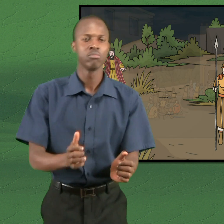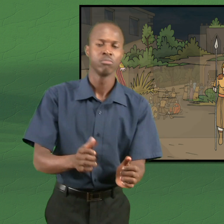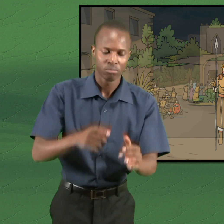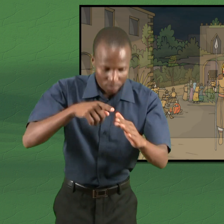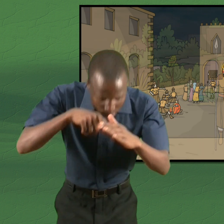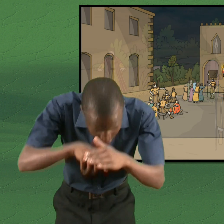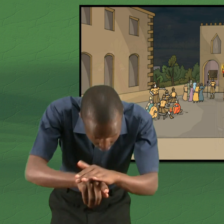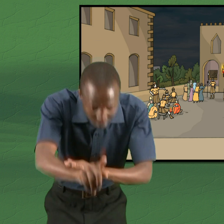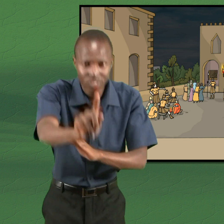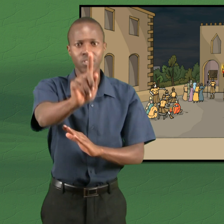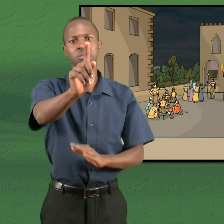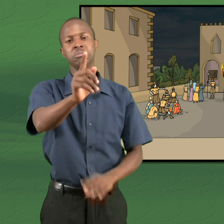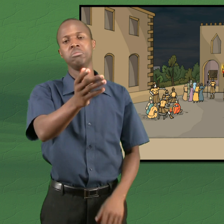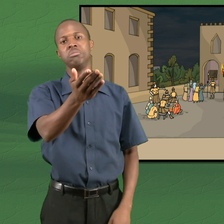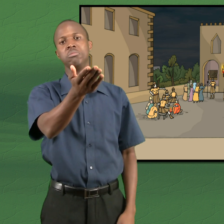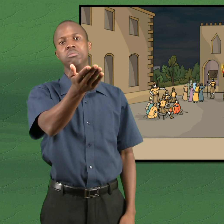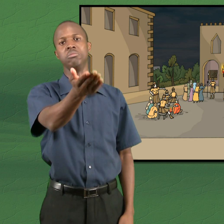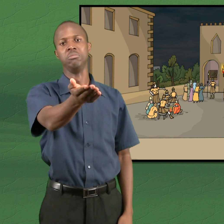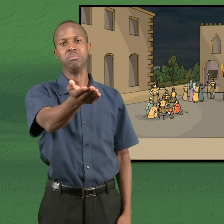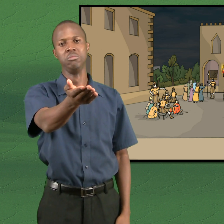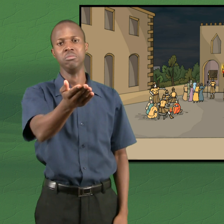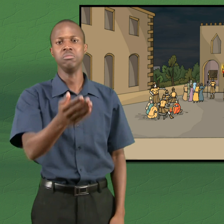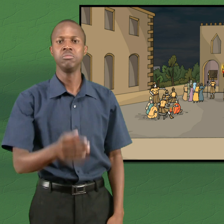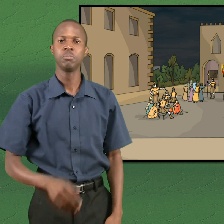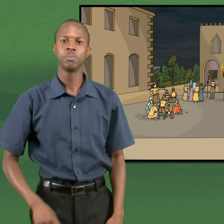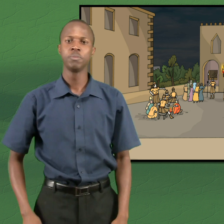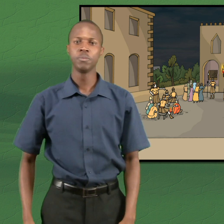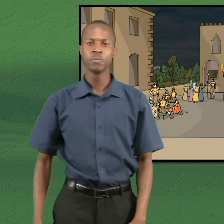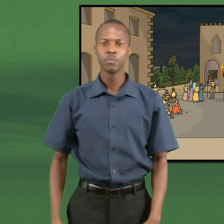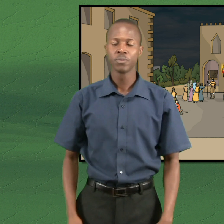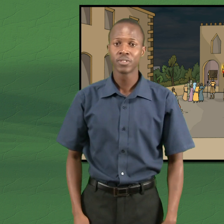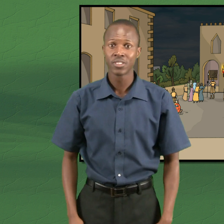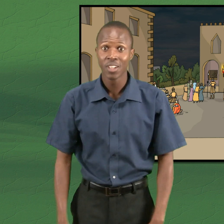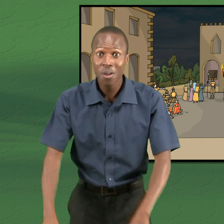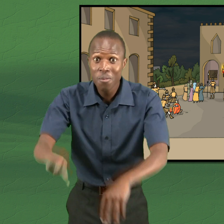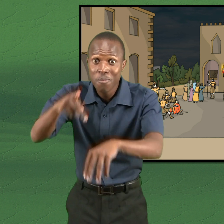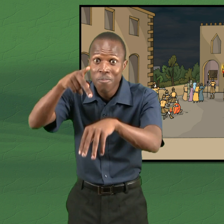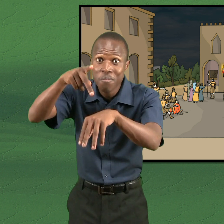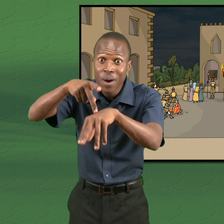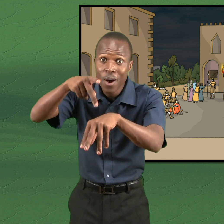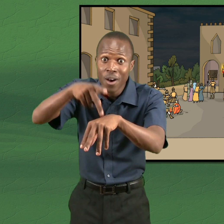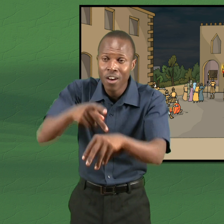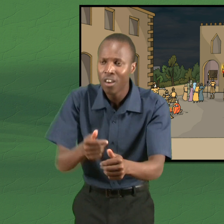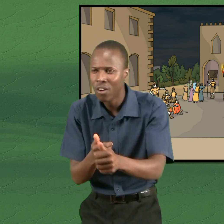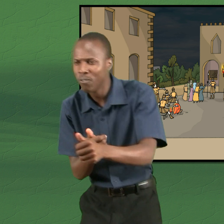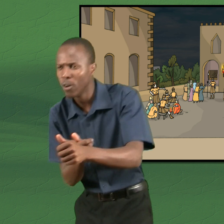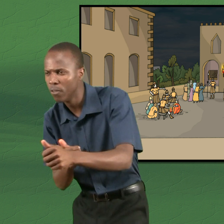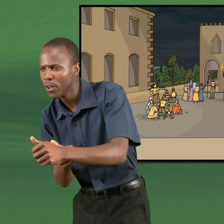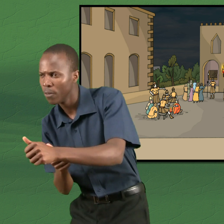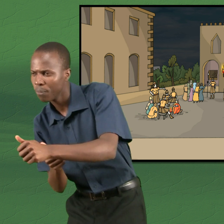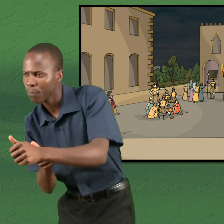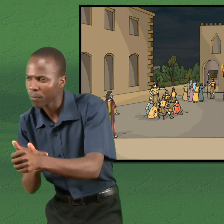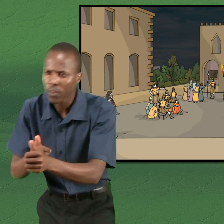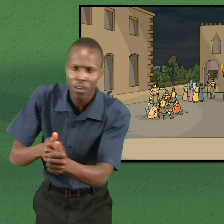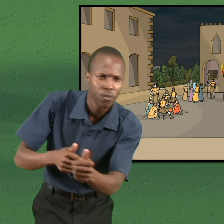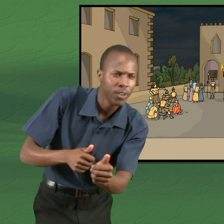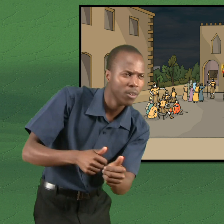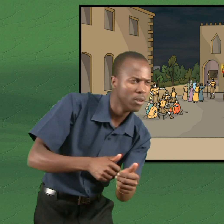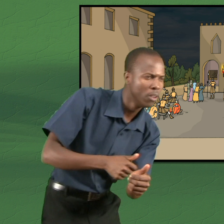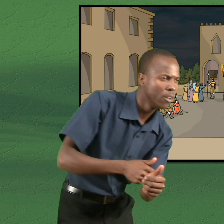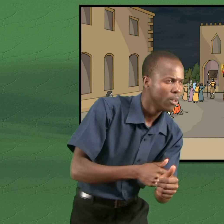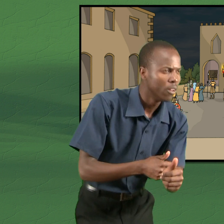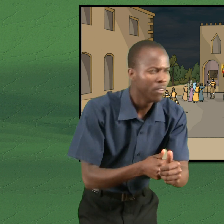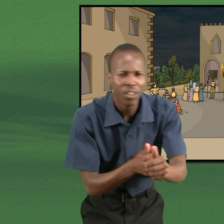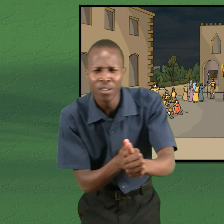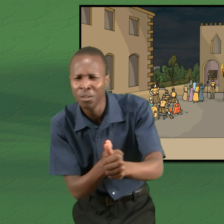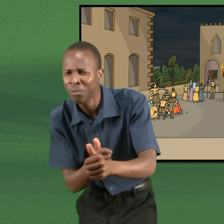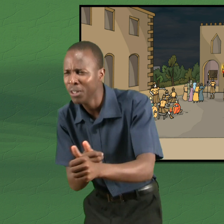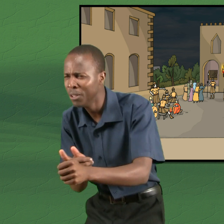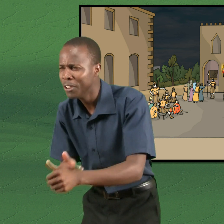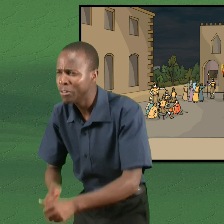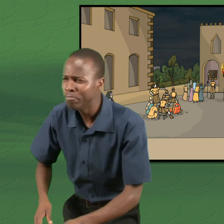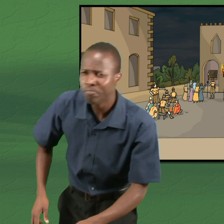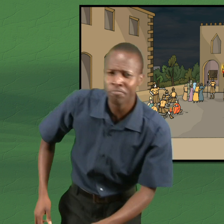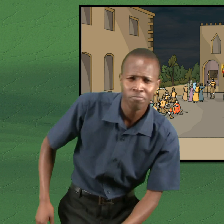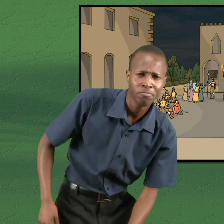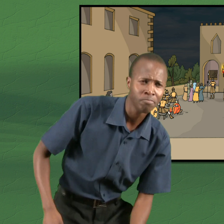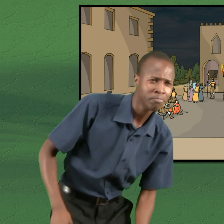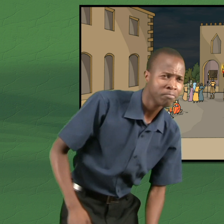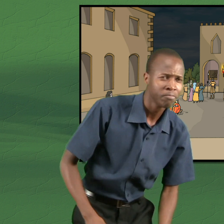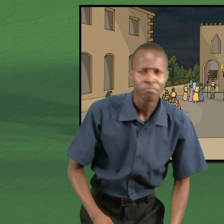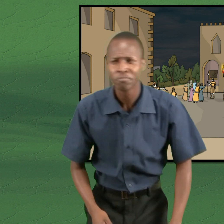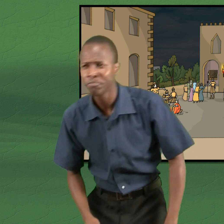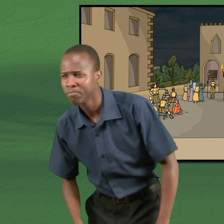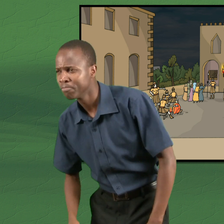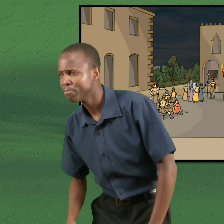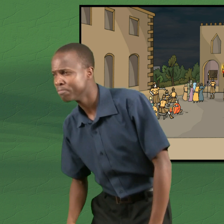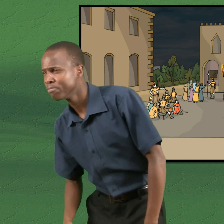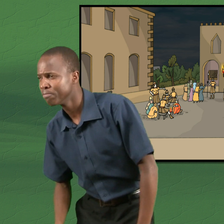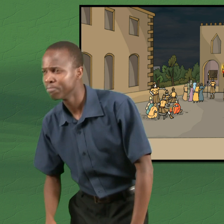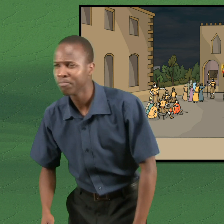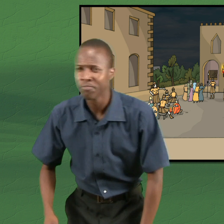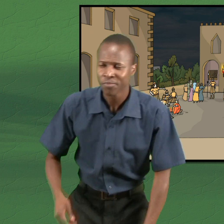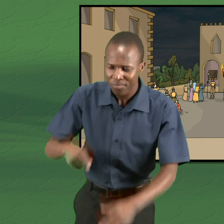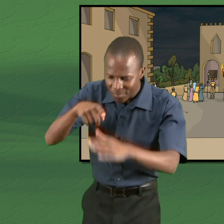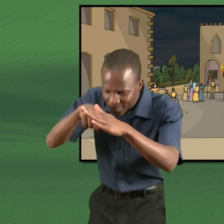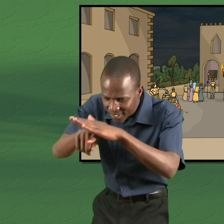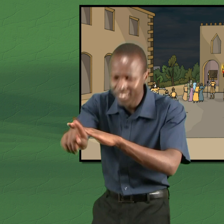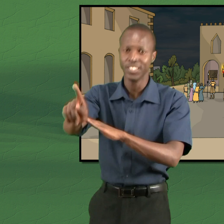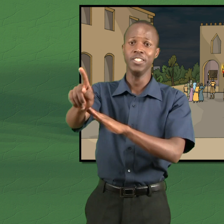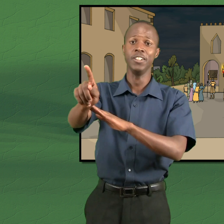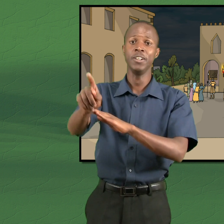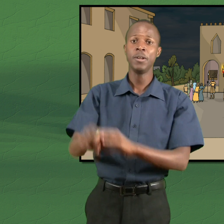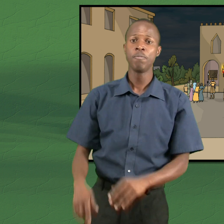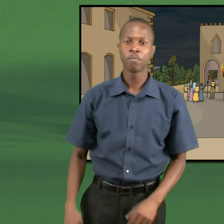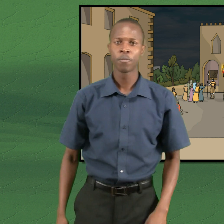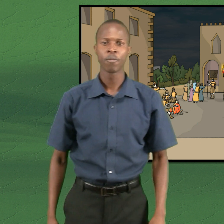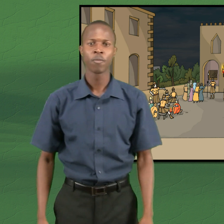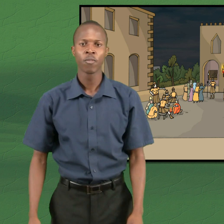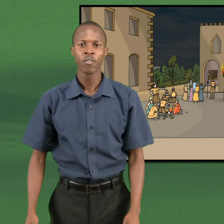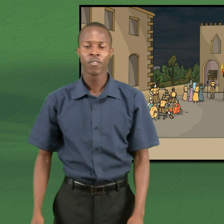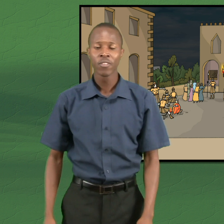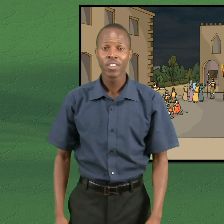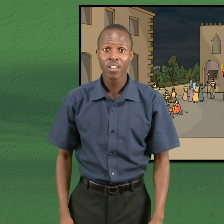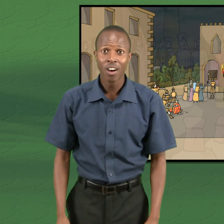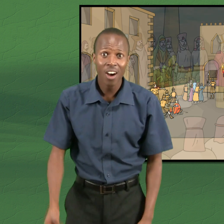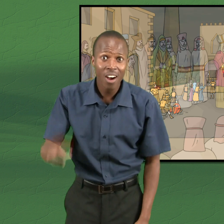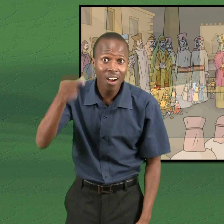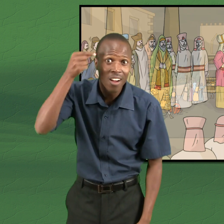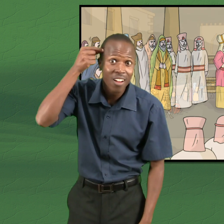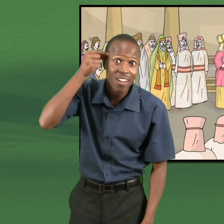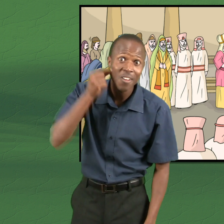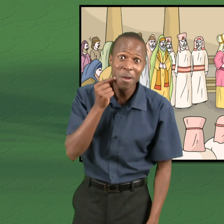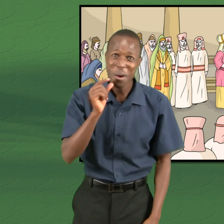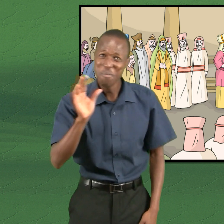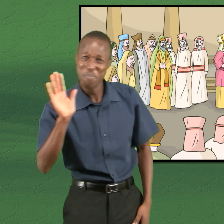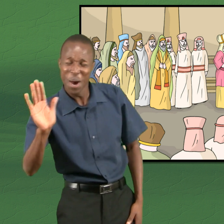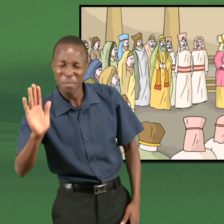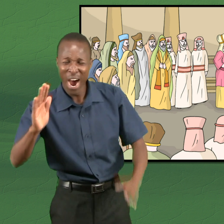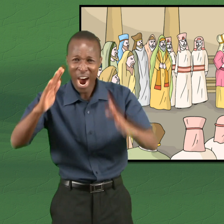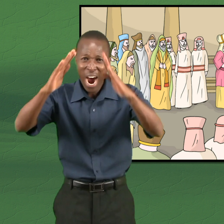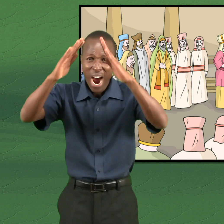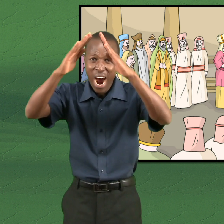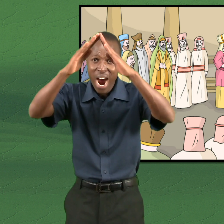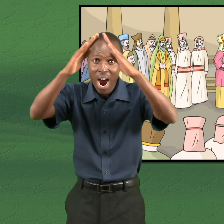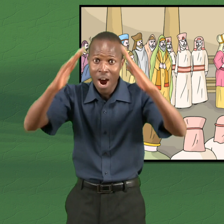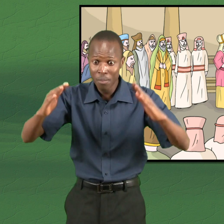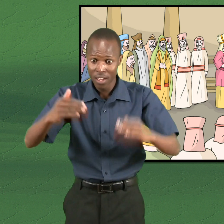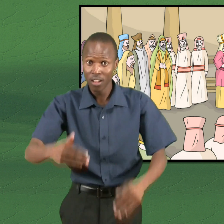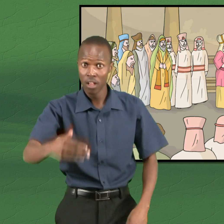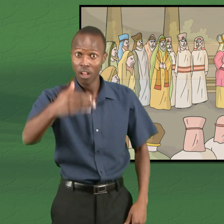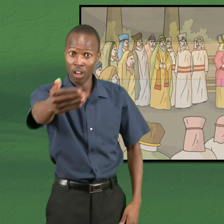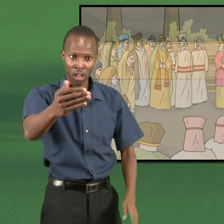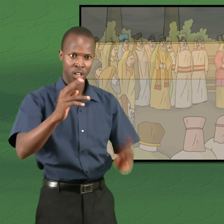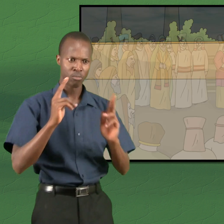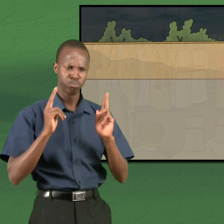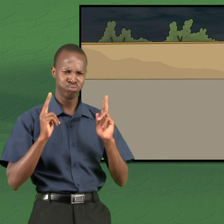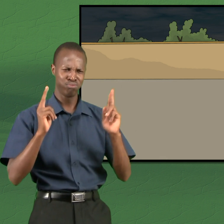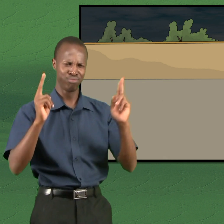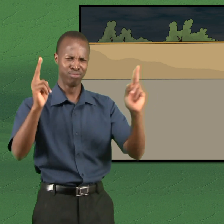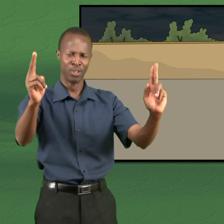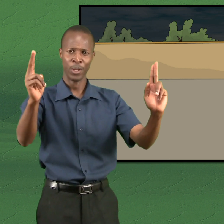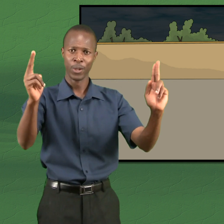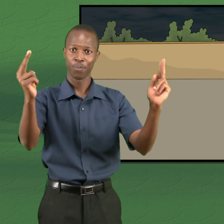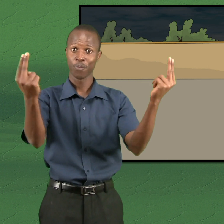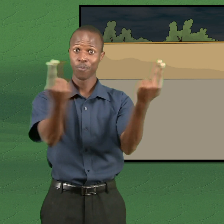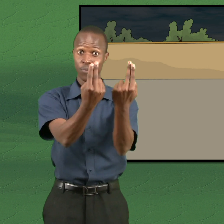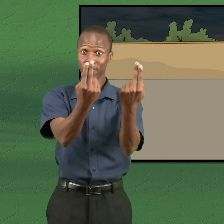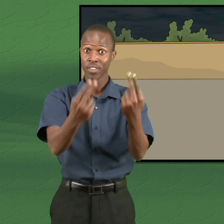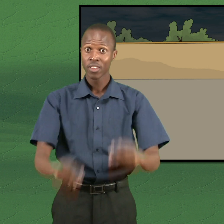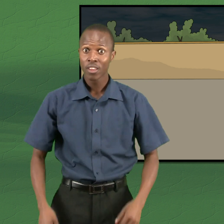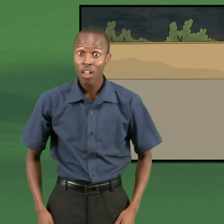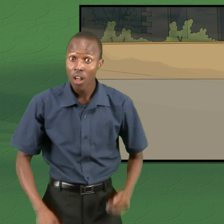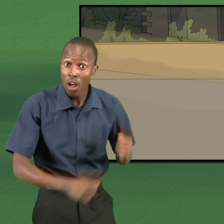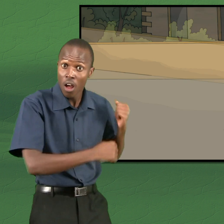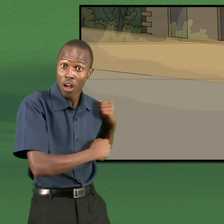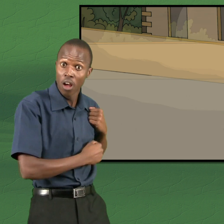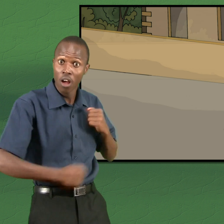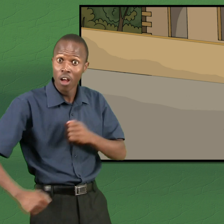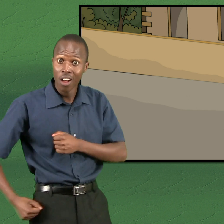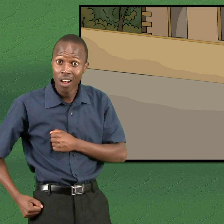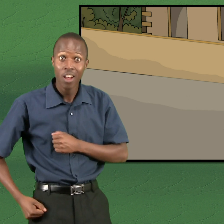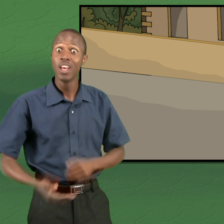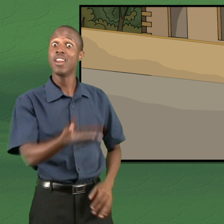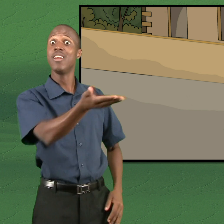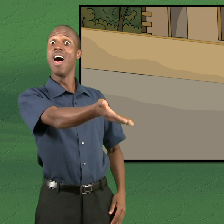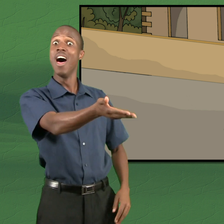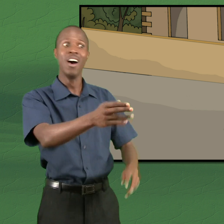But Peter followed Him at a distance, right up to the courtyard of the high priest.